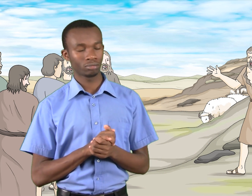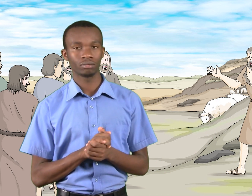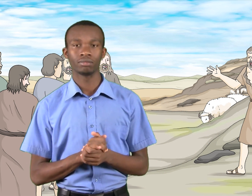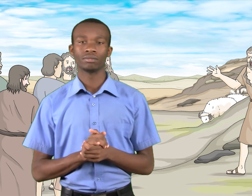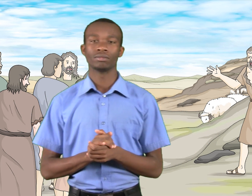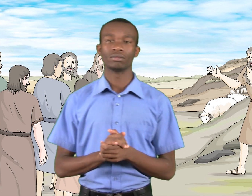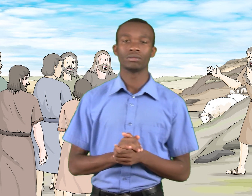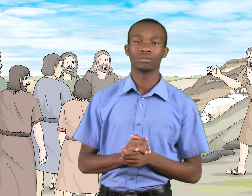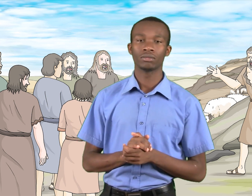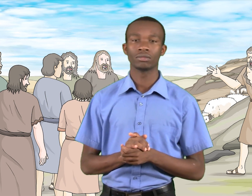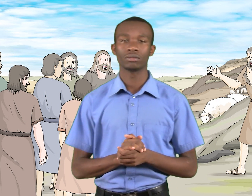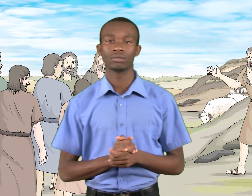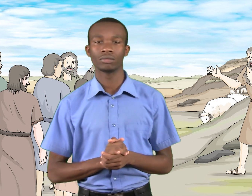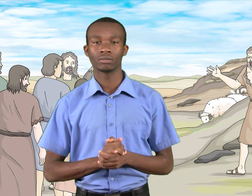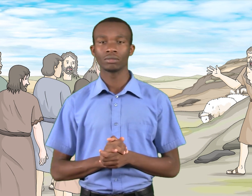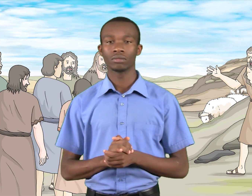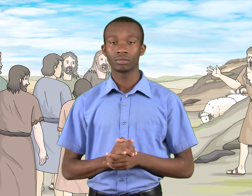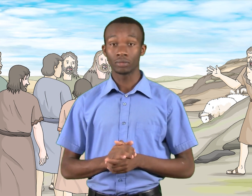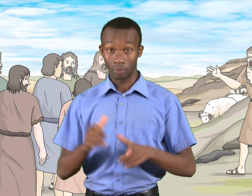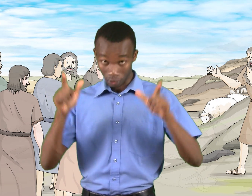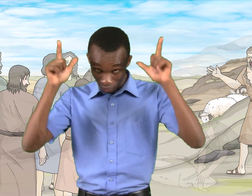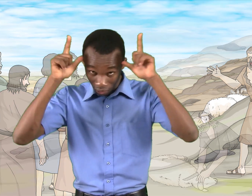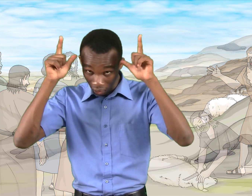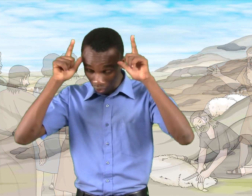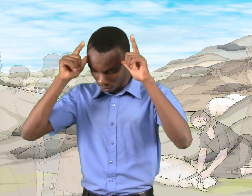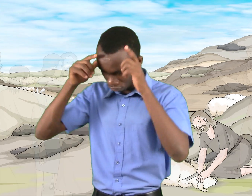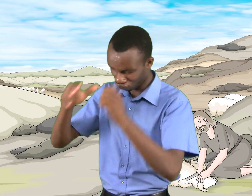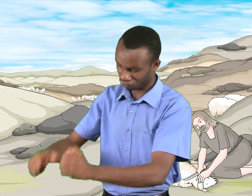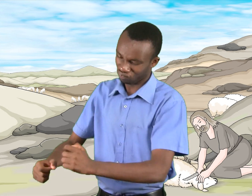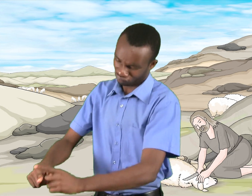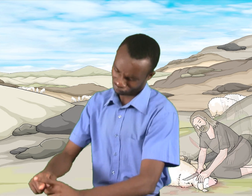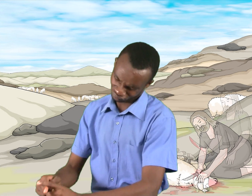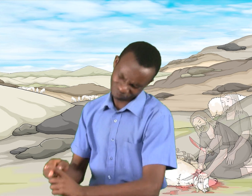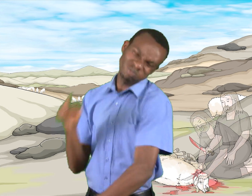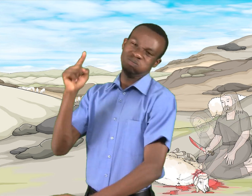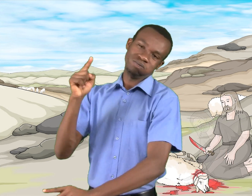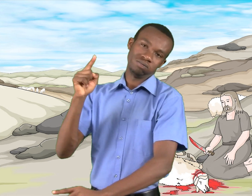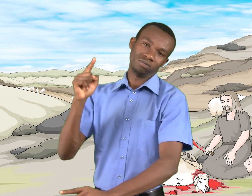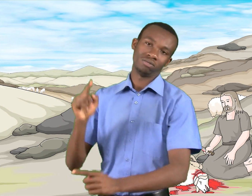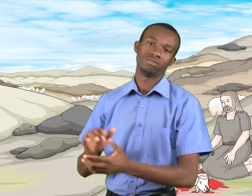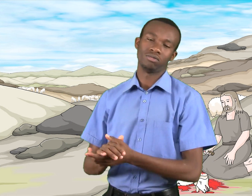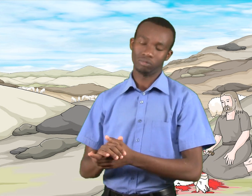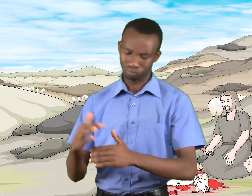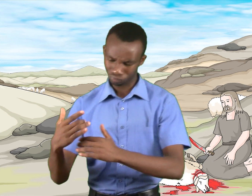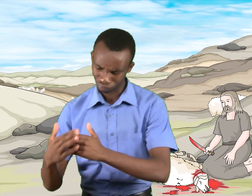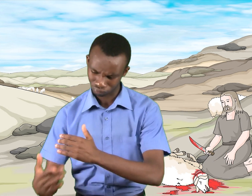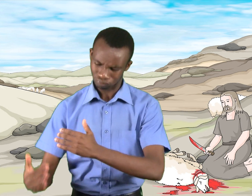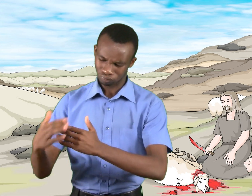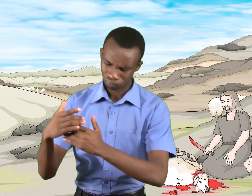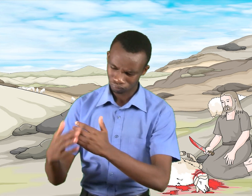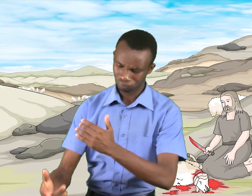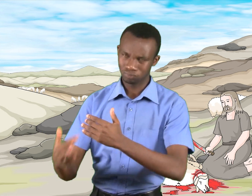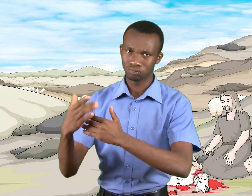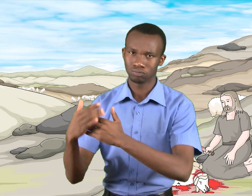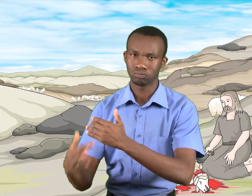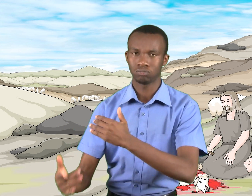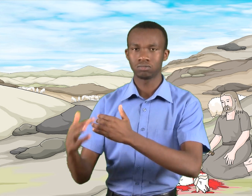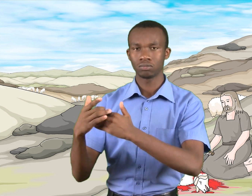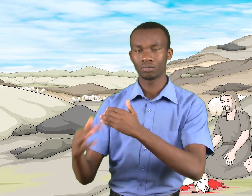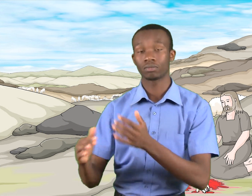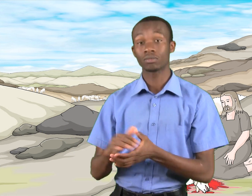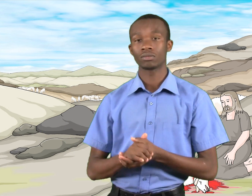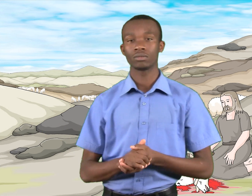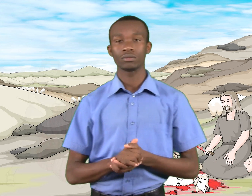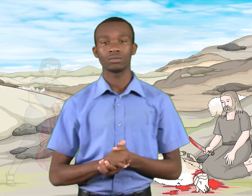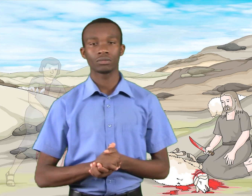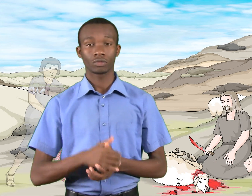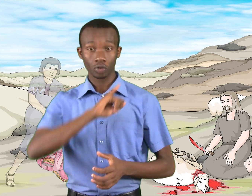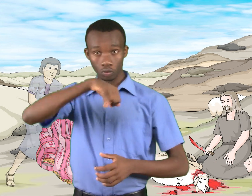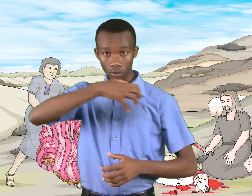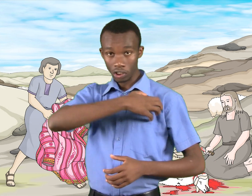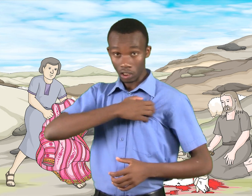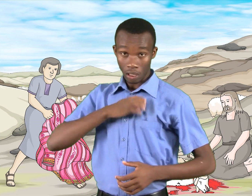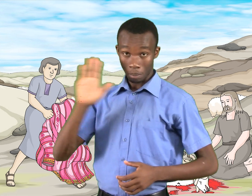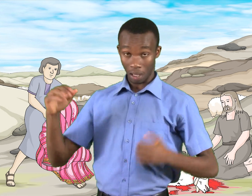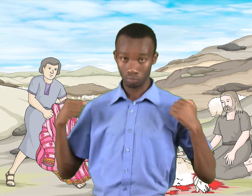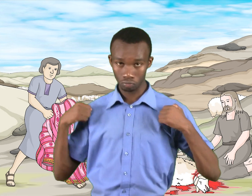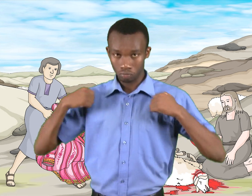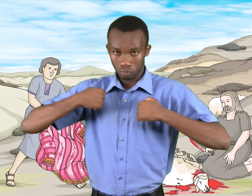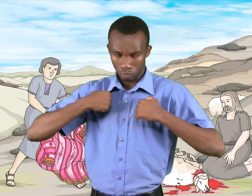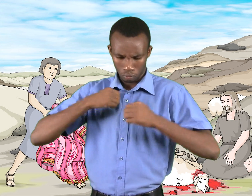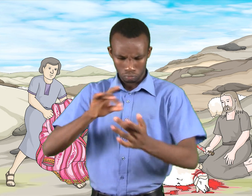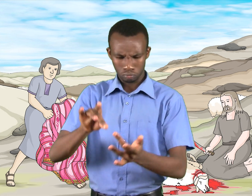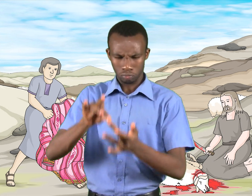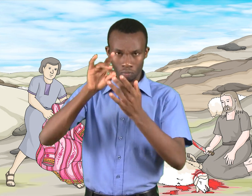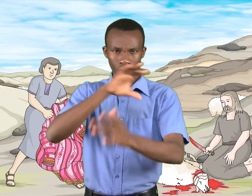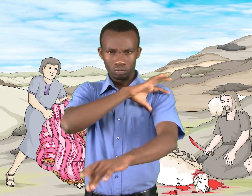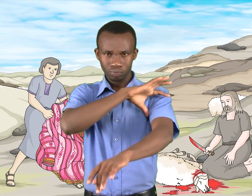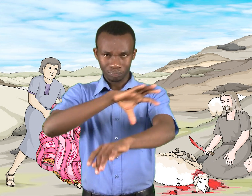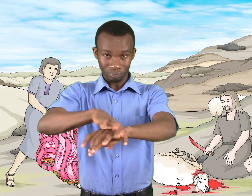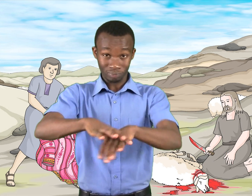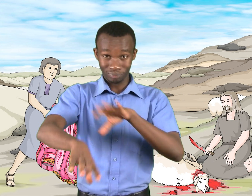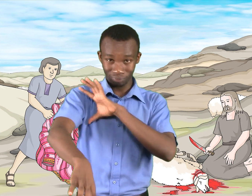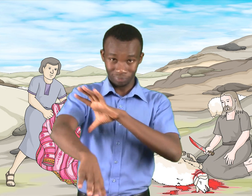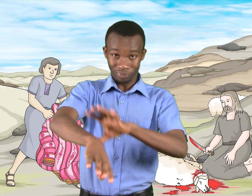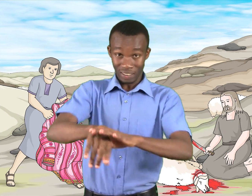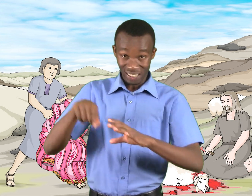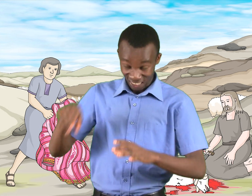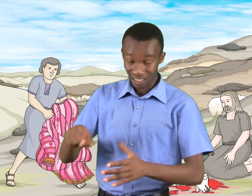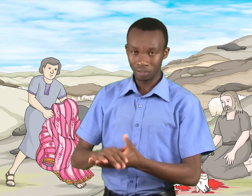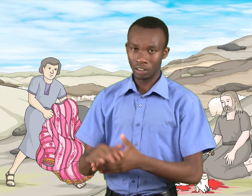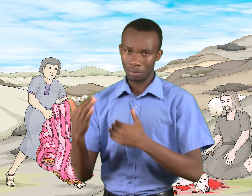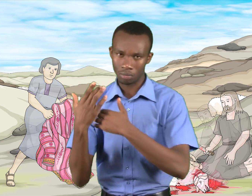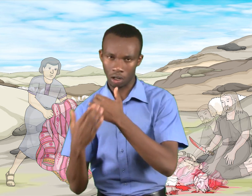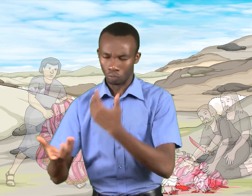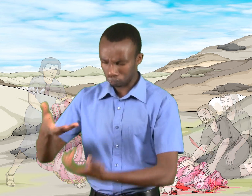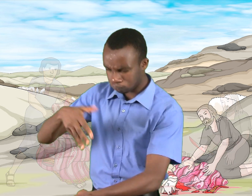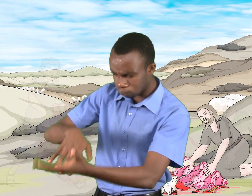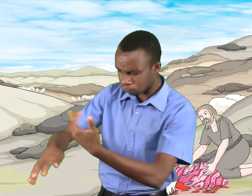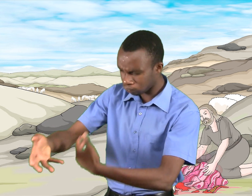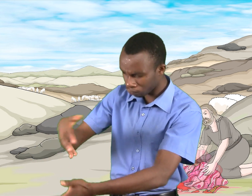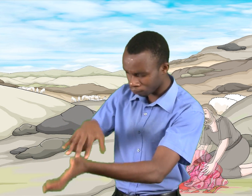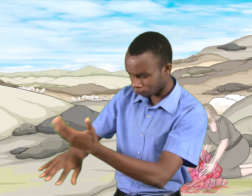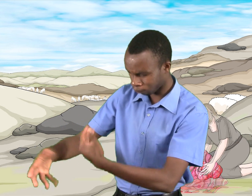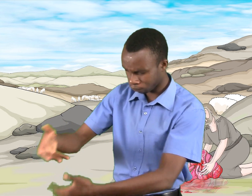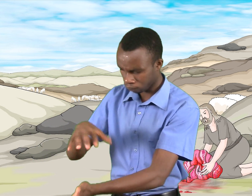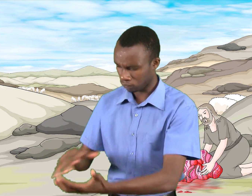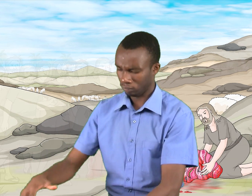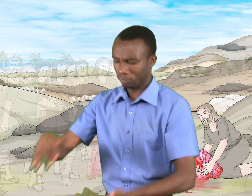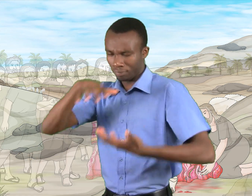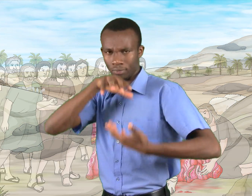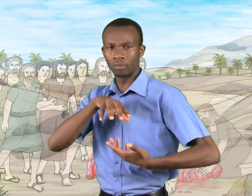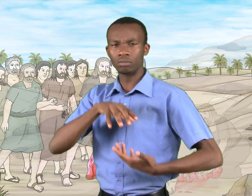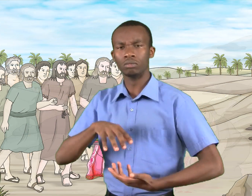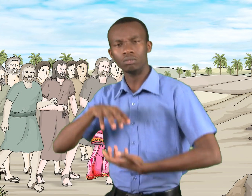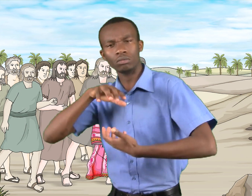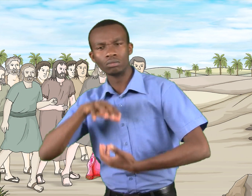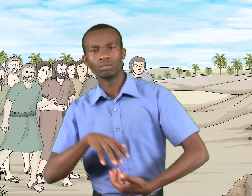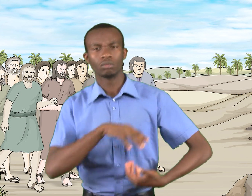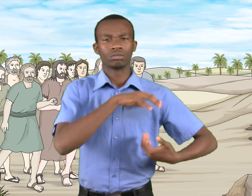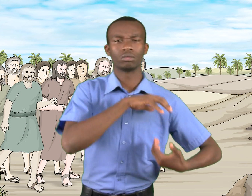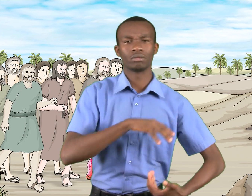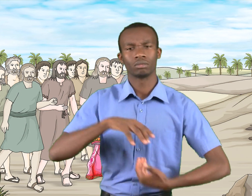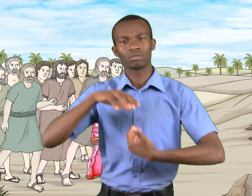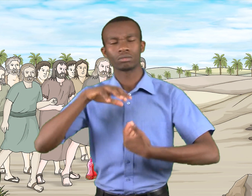Then they took Joseph’s robe, slaughtered a young goat, and dipped the robe in its blood.